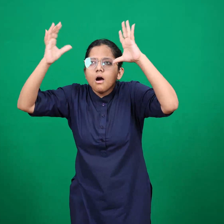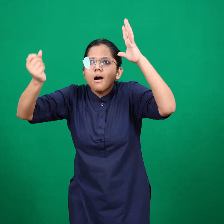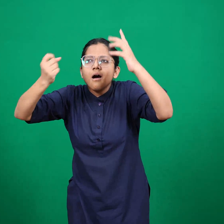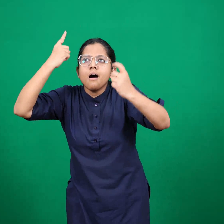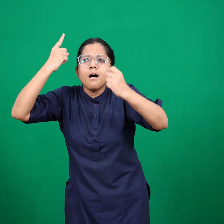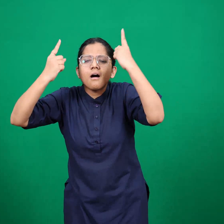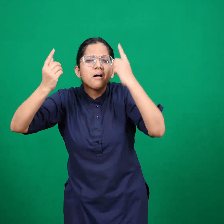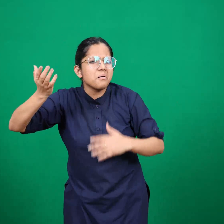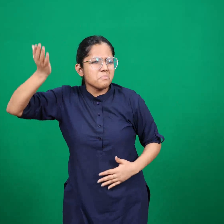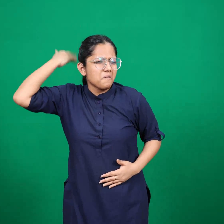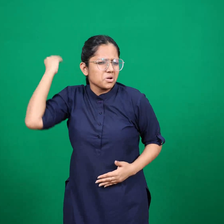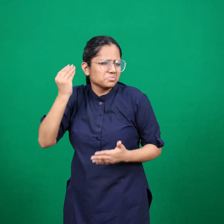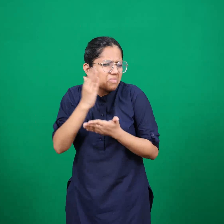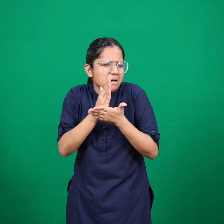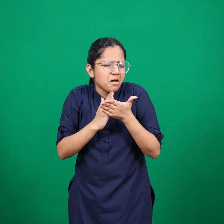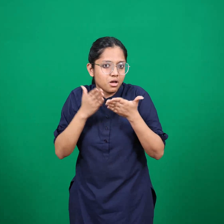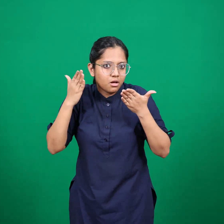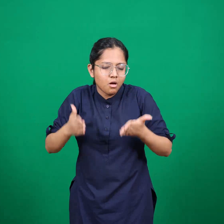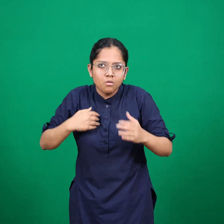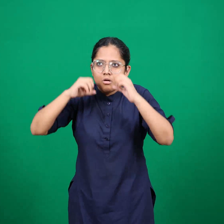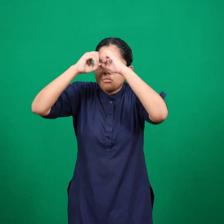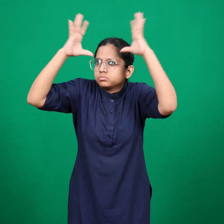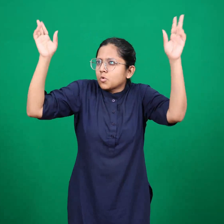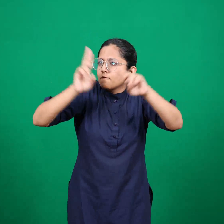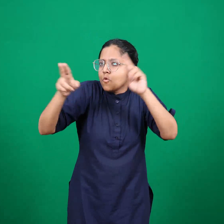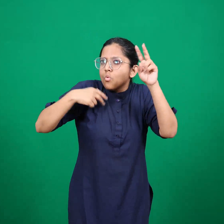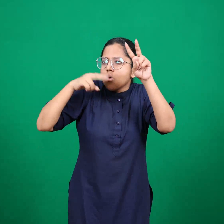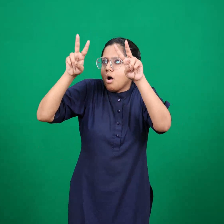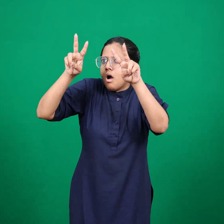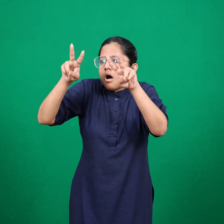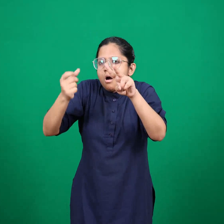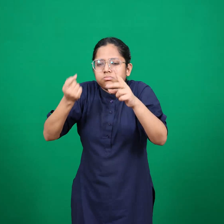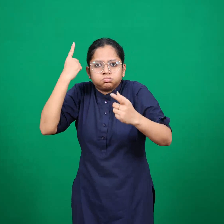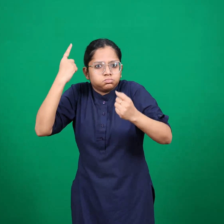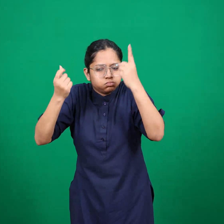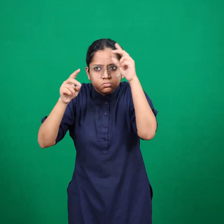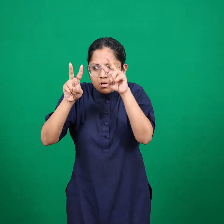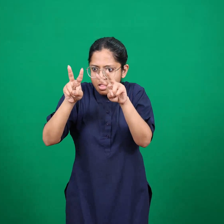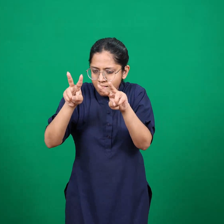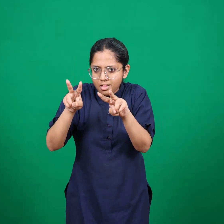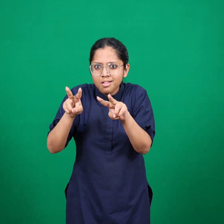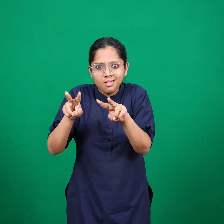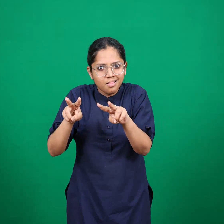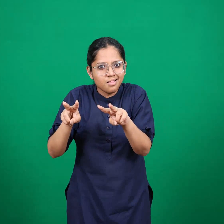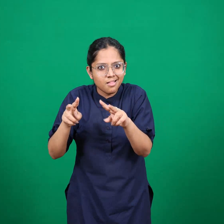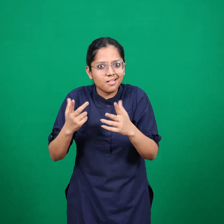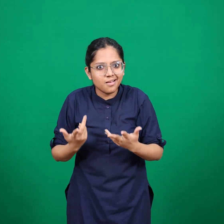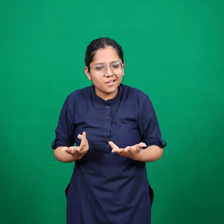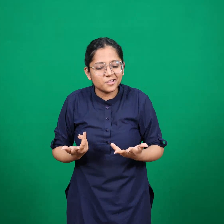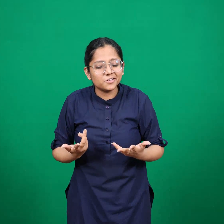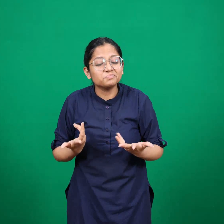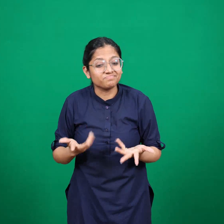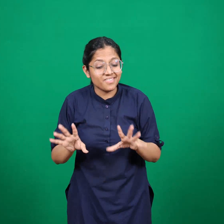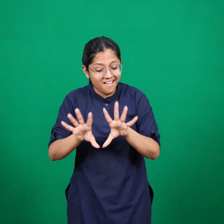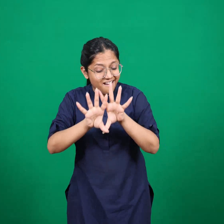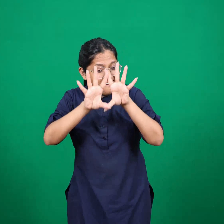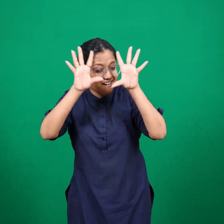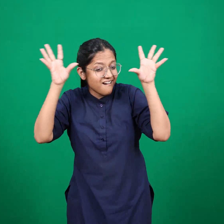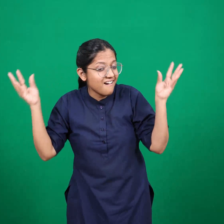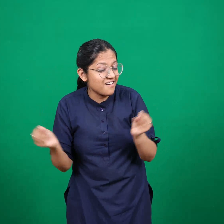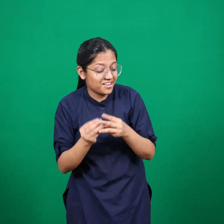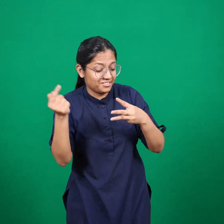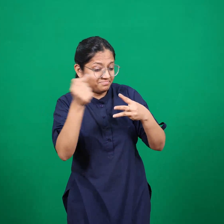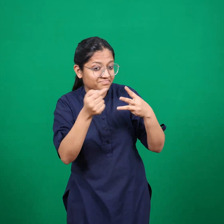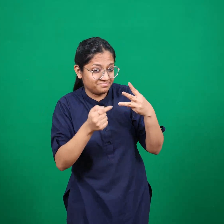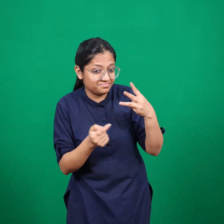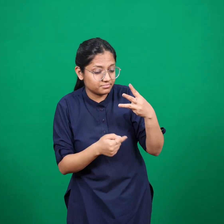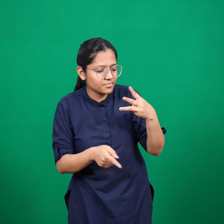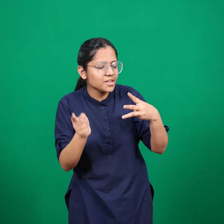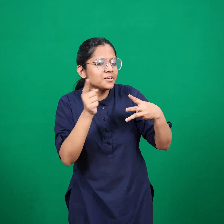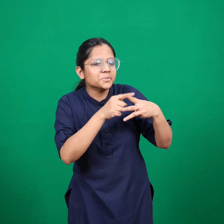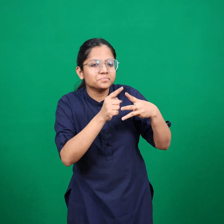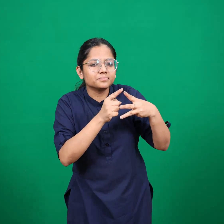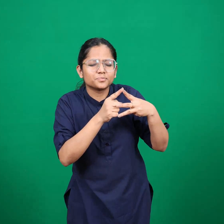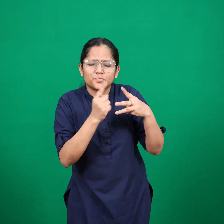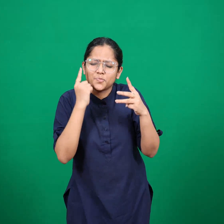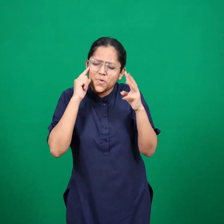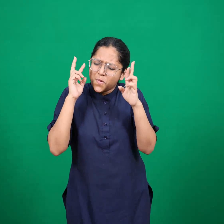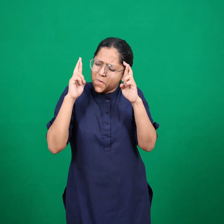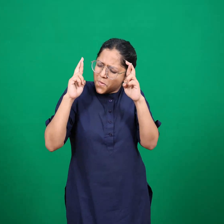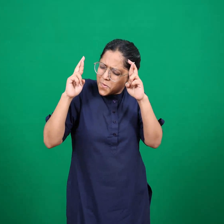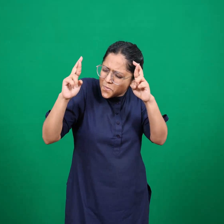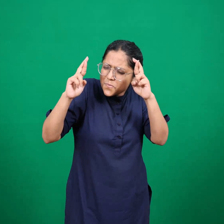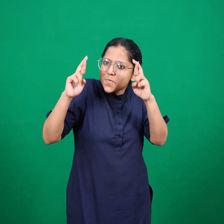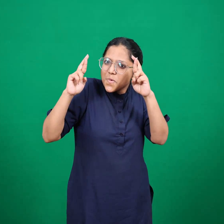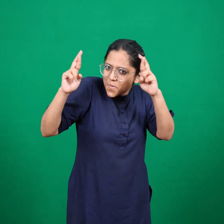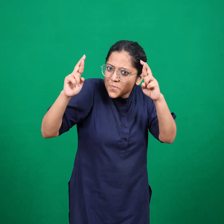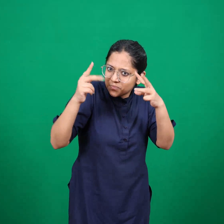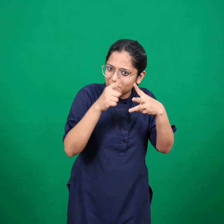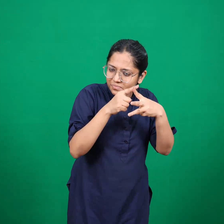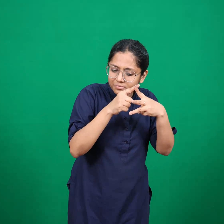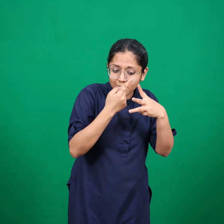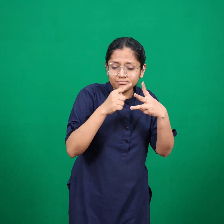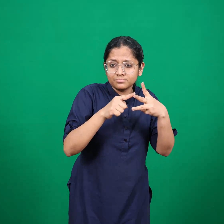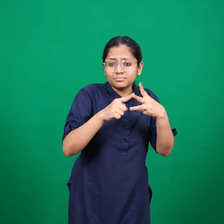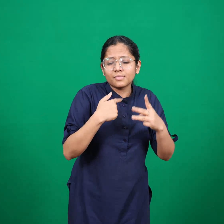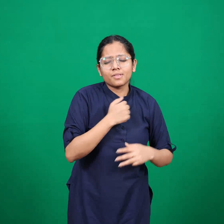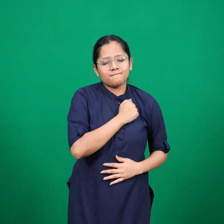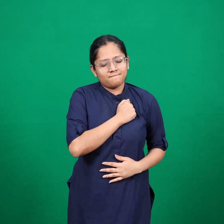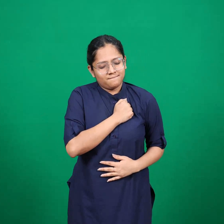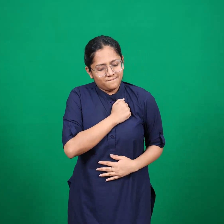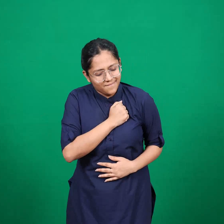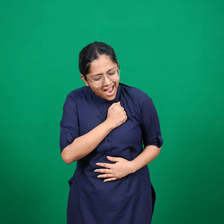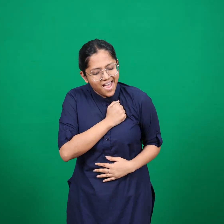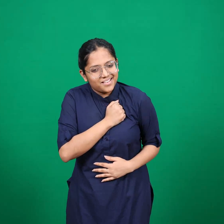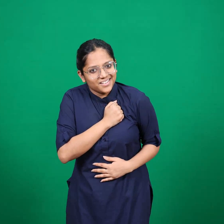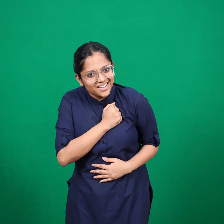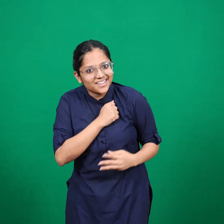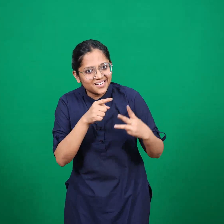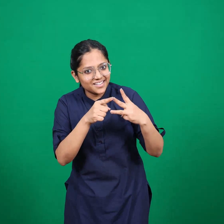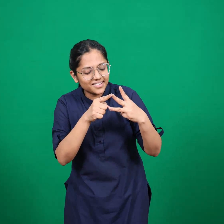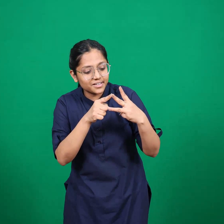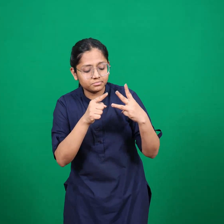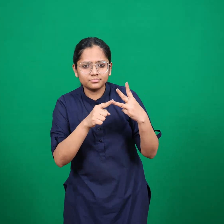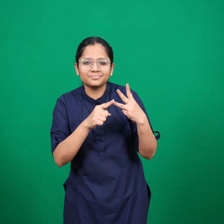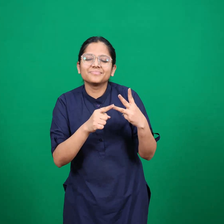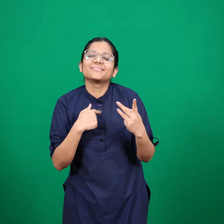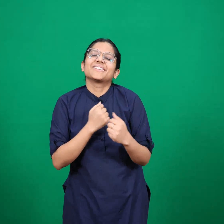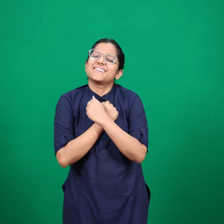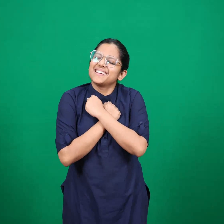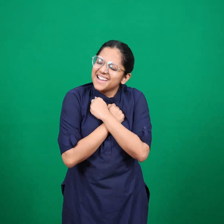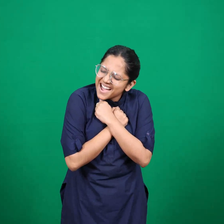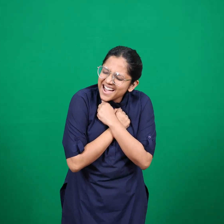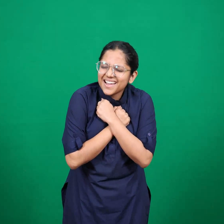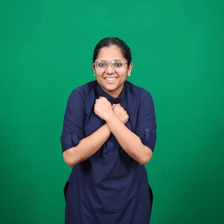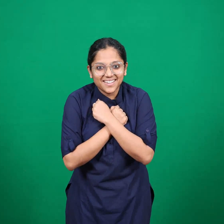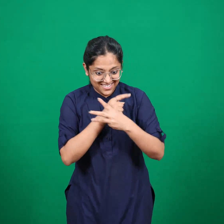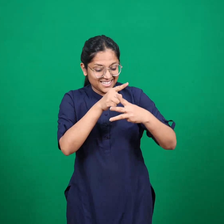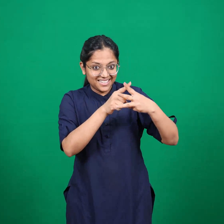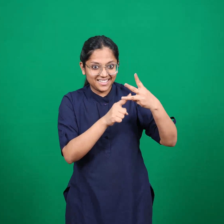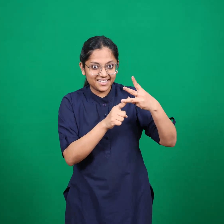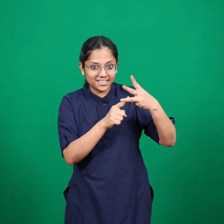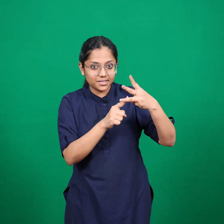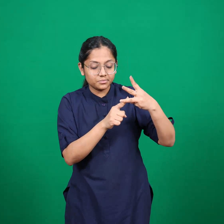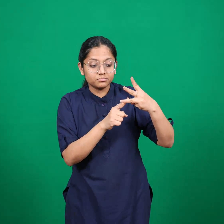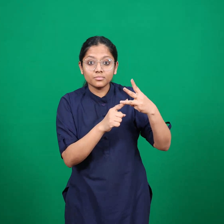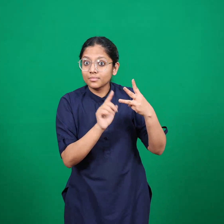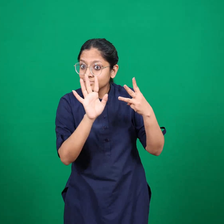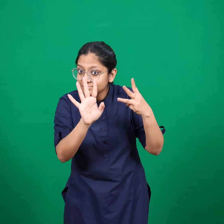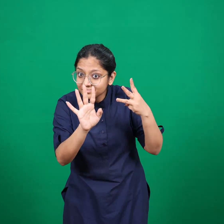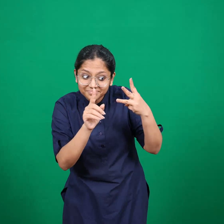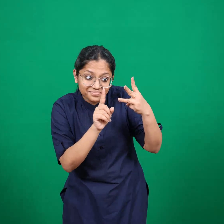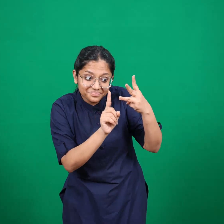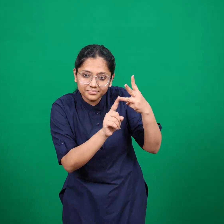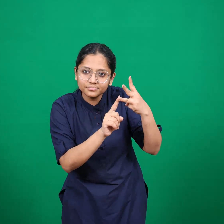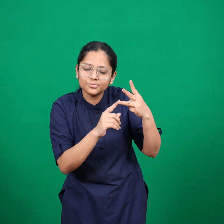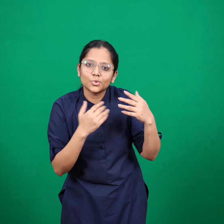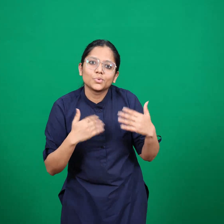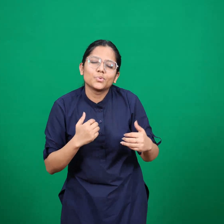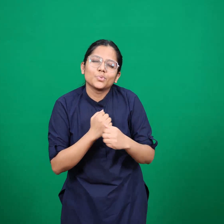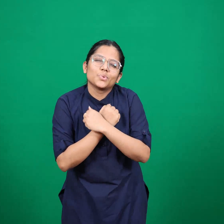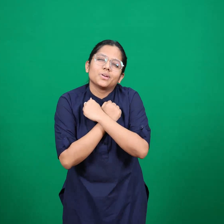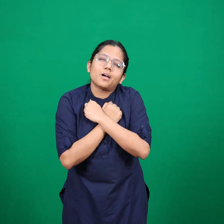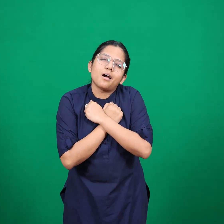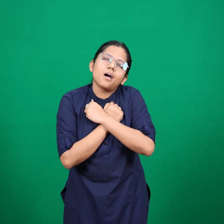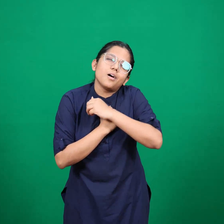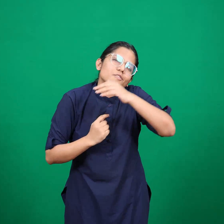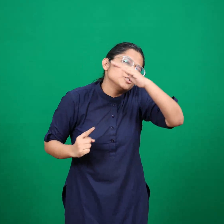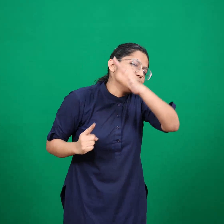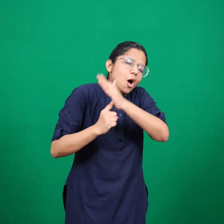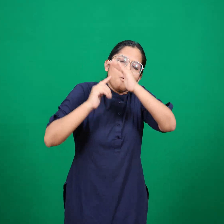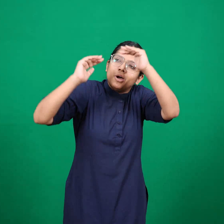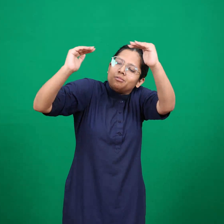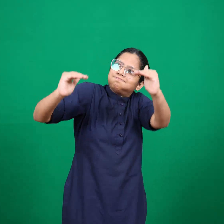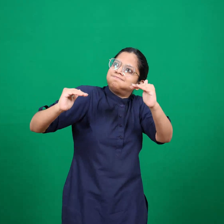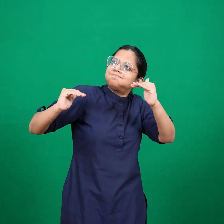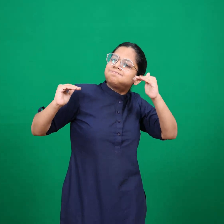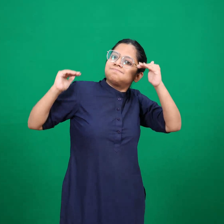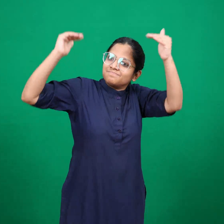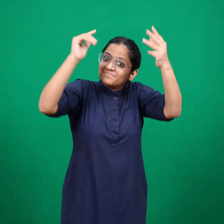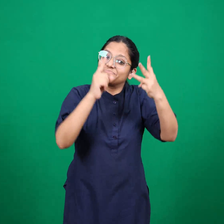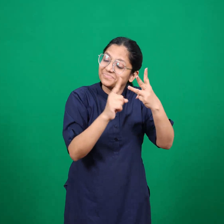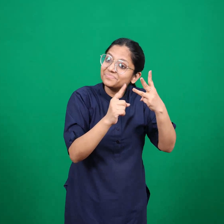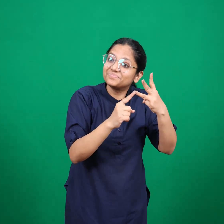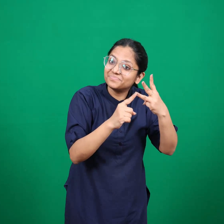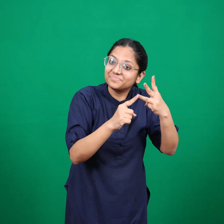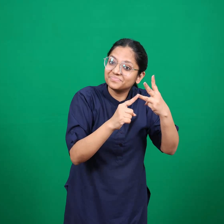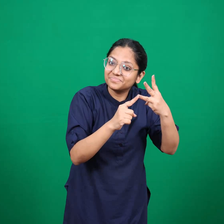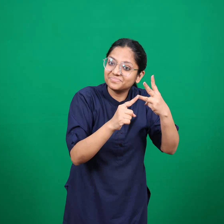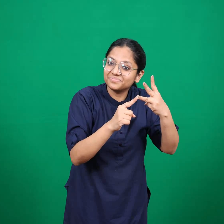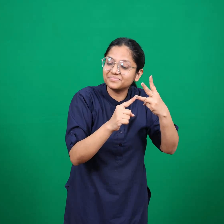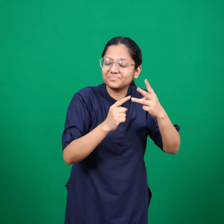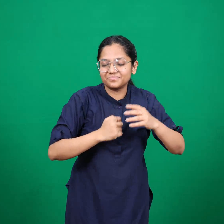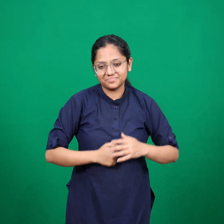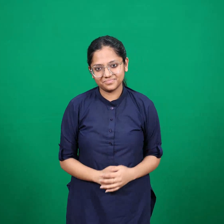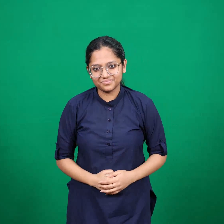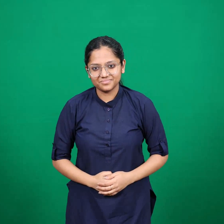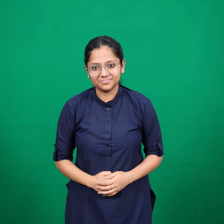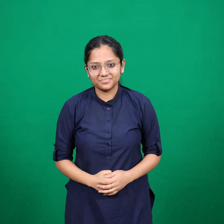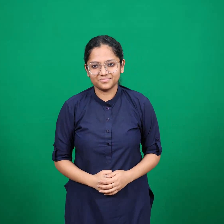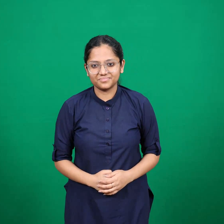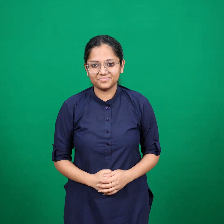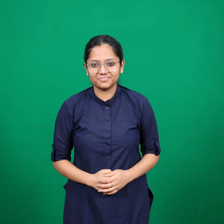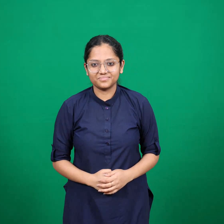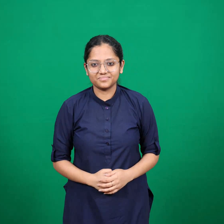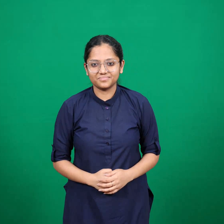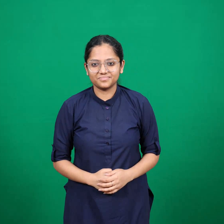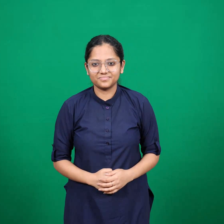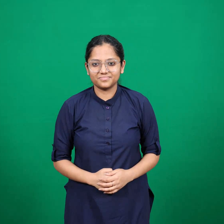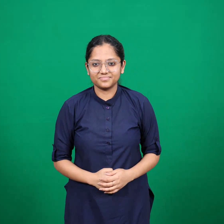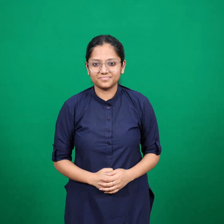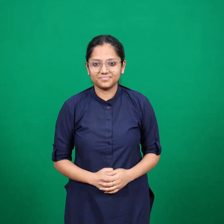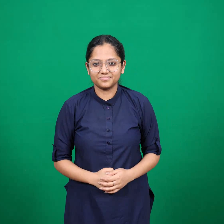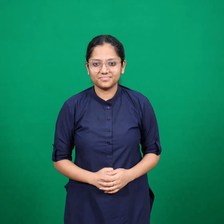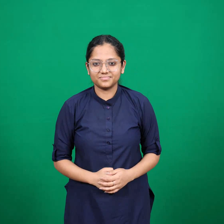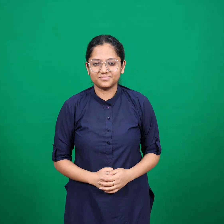And now these three remain: faith, hope, and love; but the greatest of these is love.